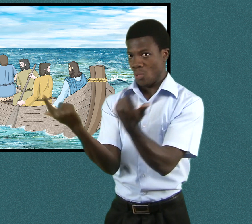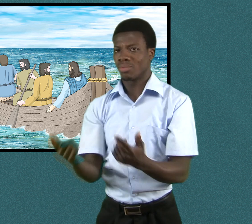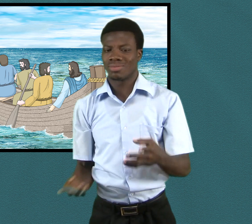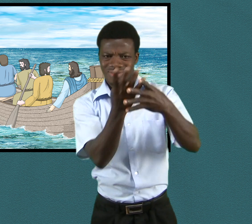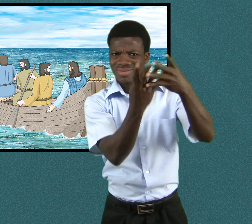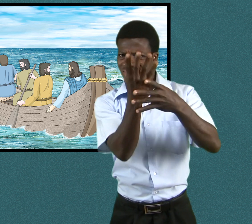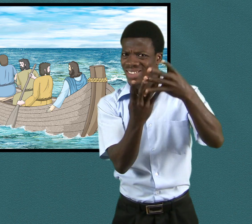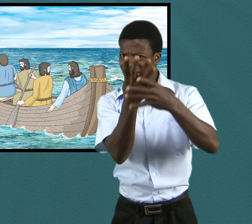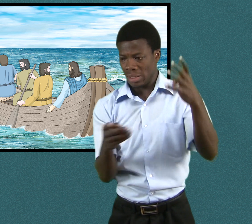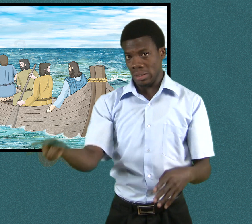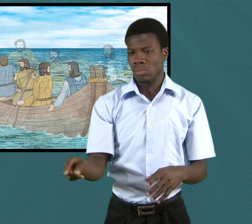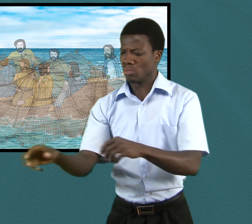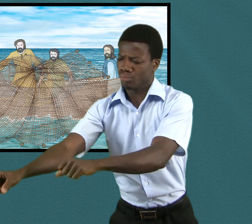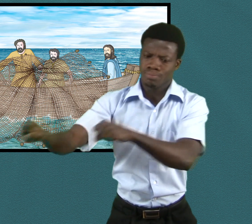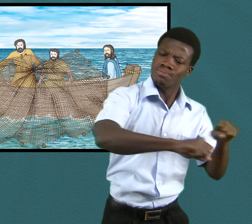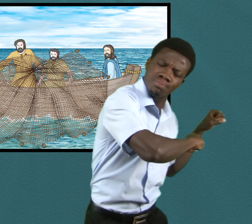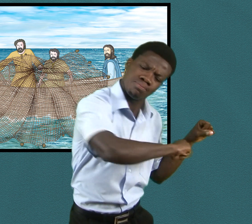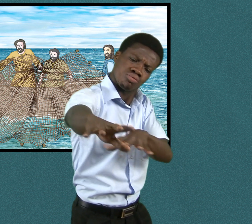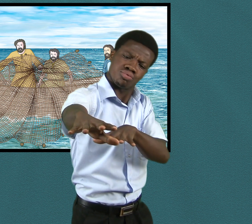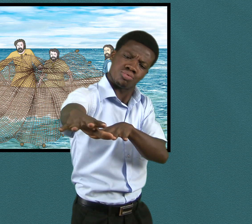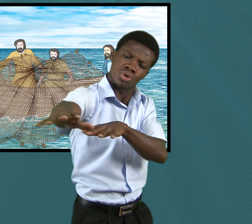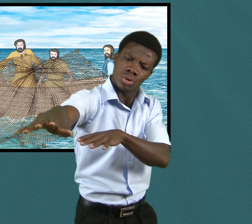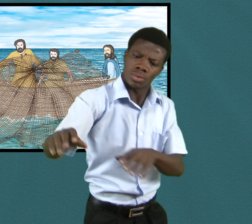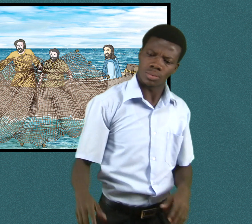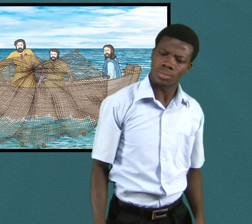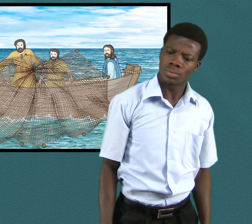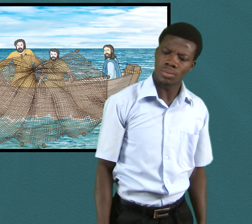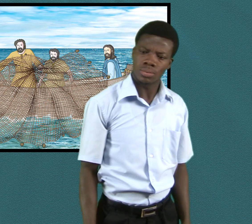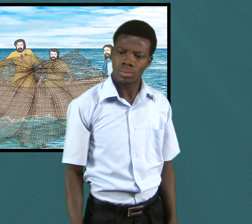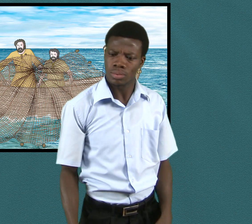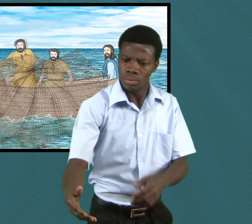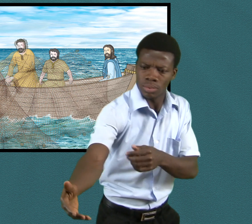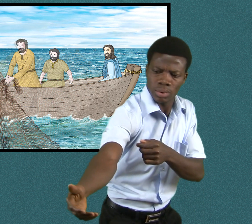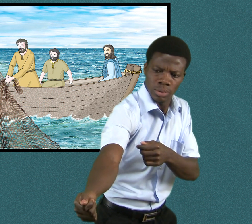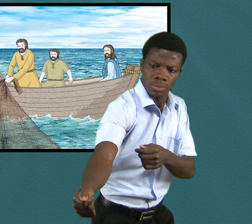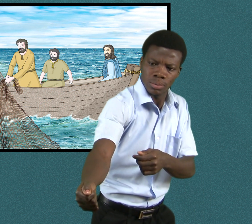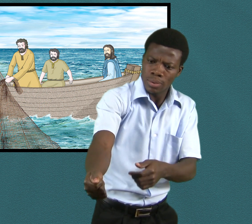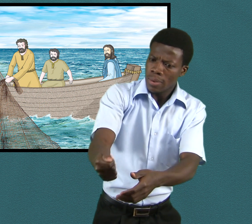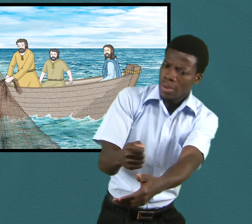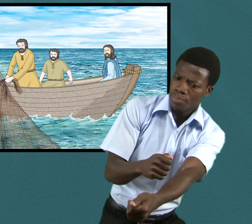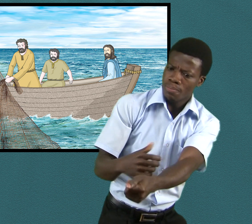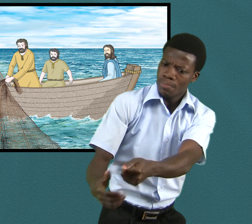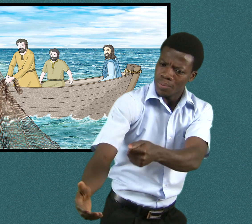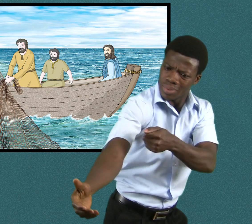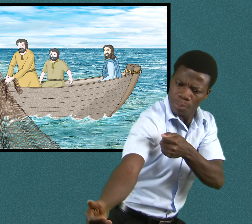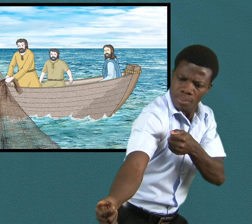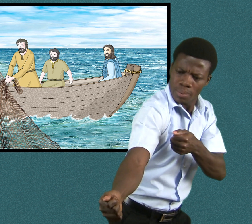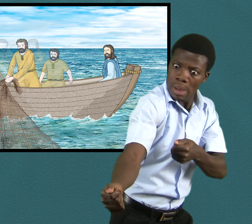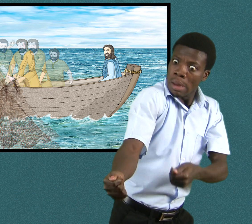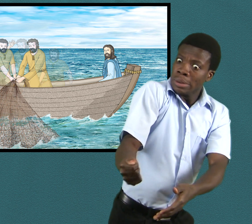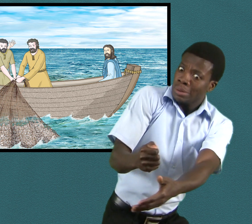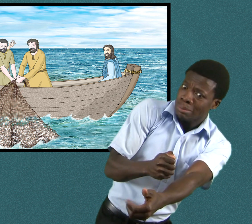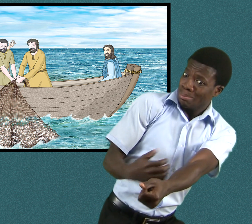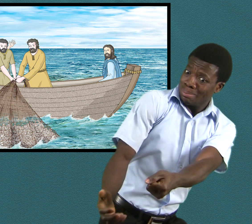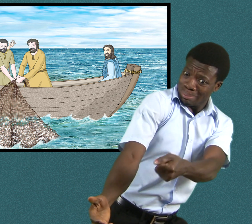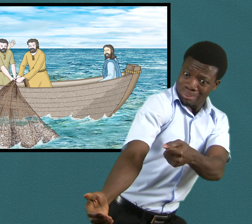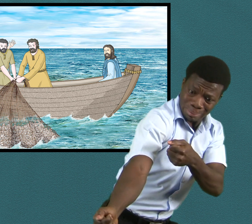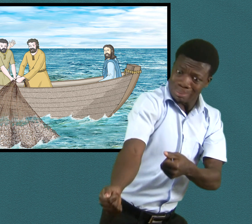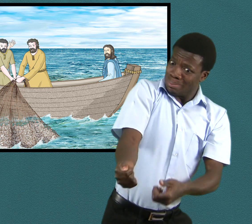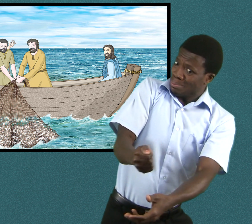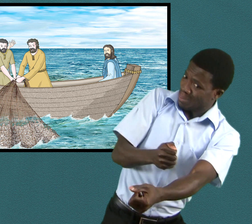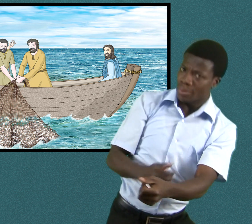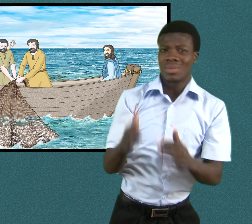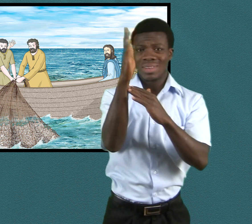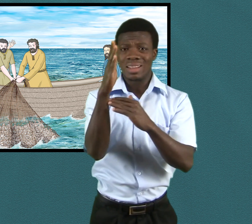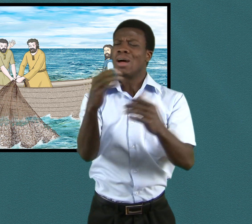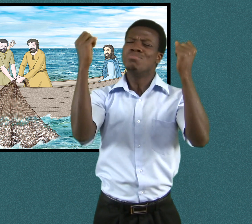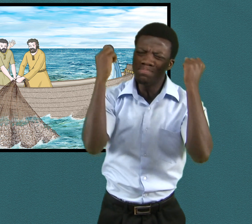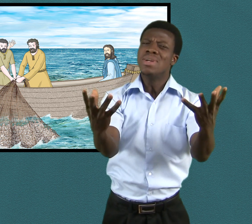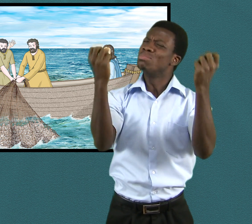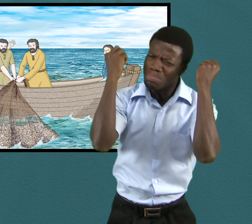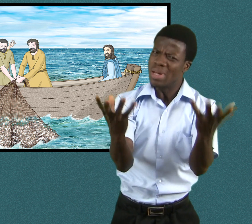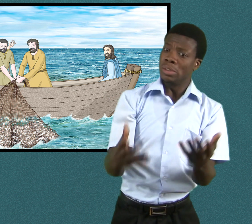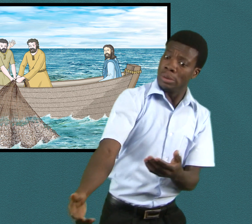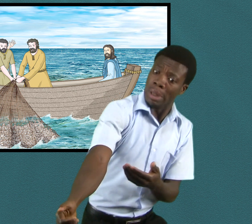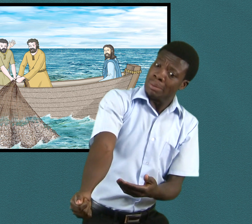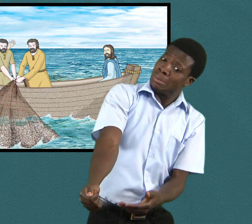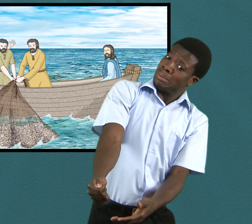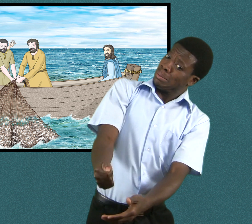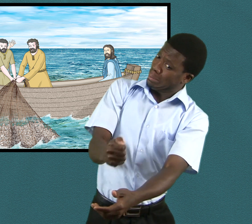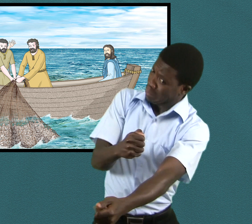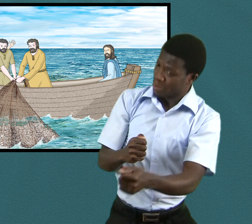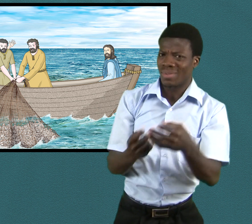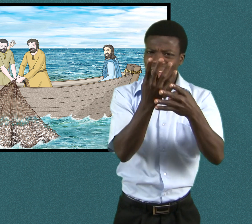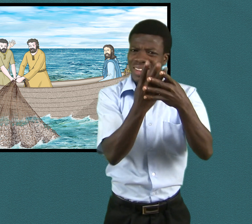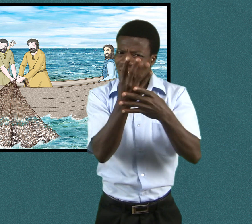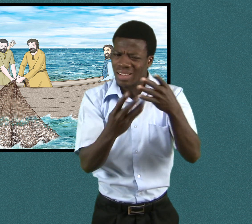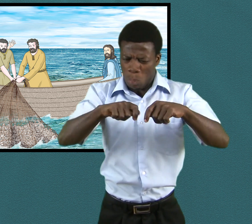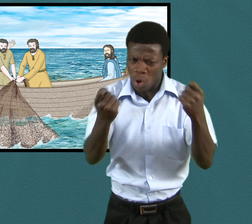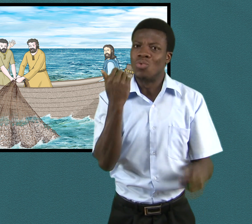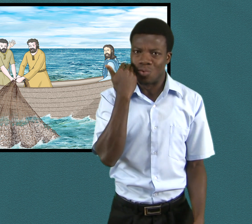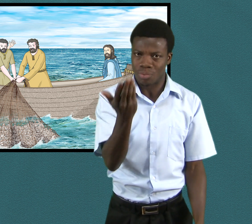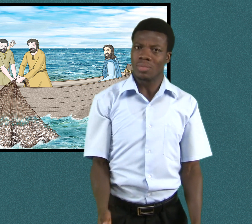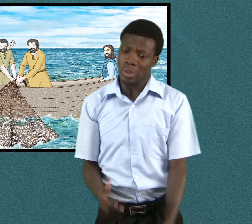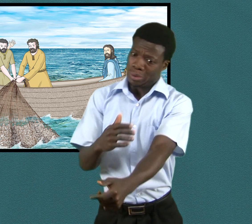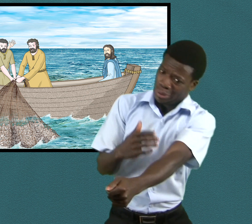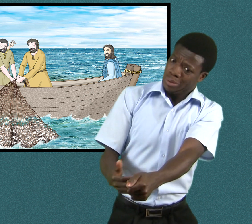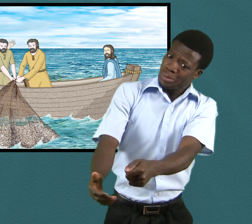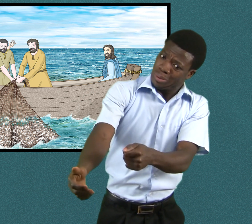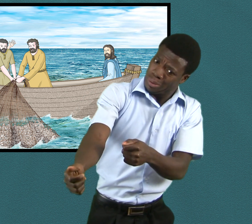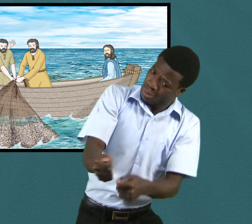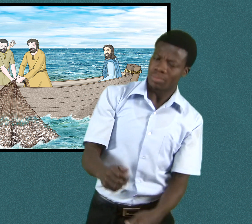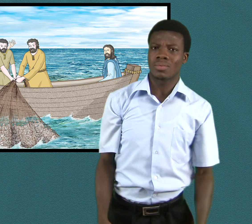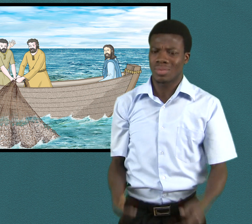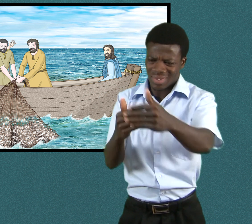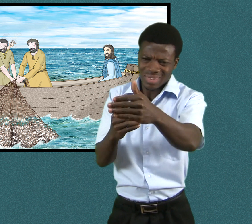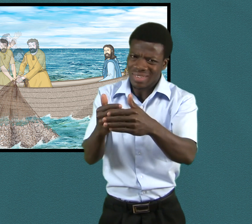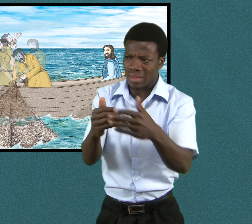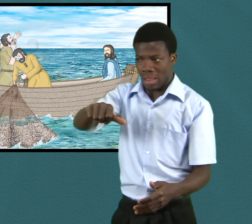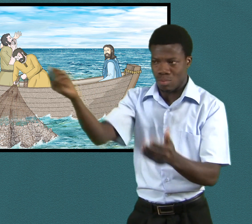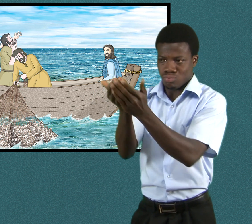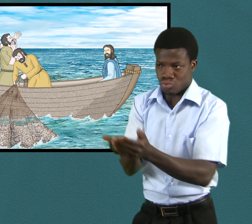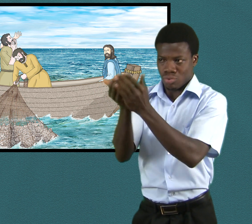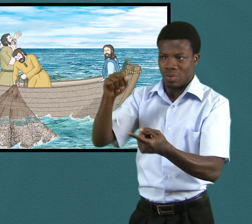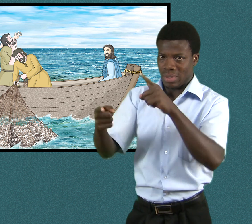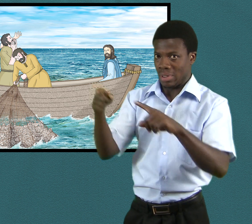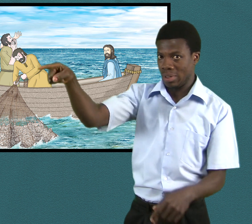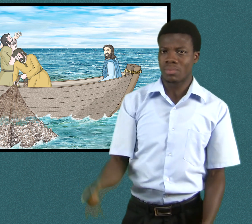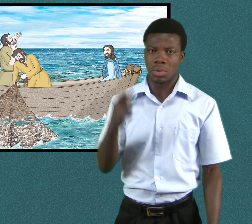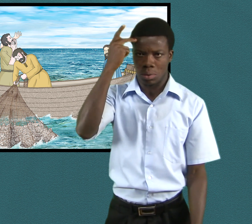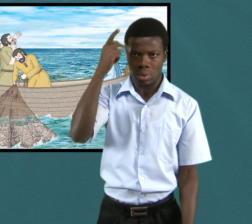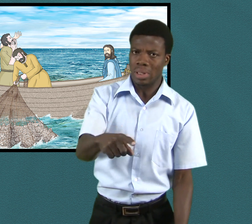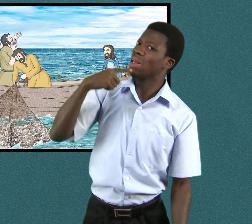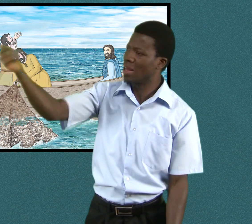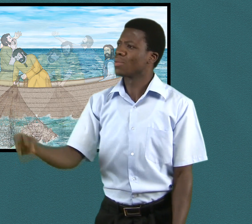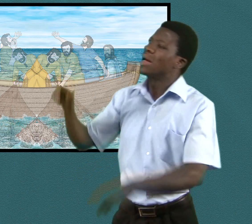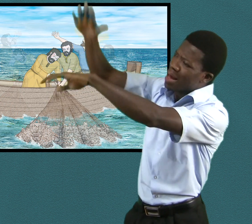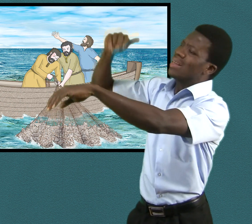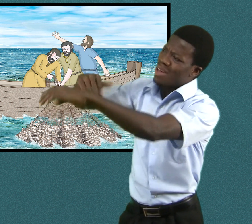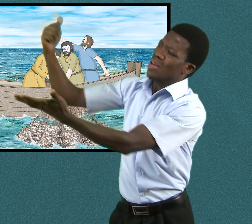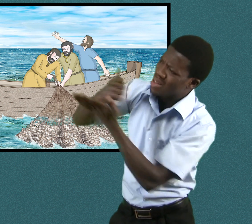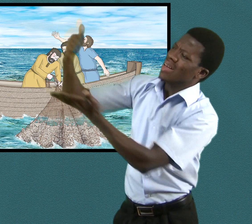When they had done so, they caught such a large number of fish that their nets began to tear.